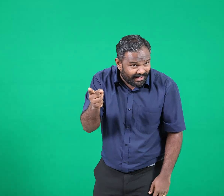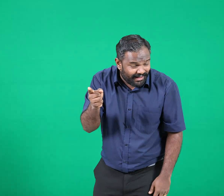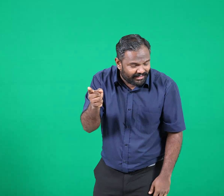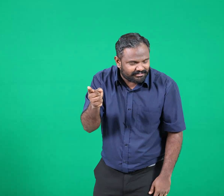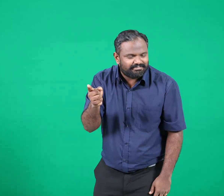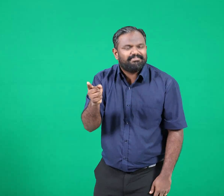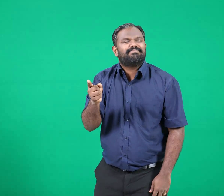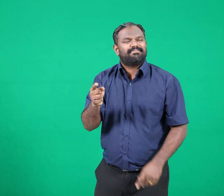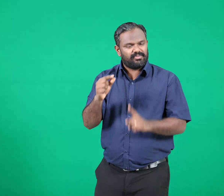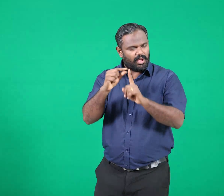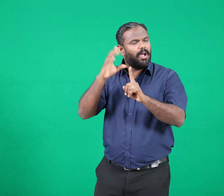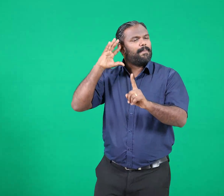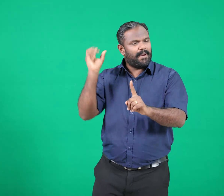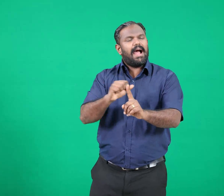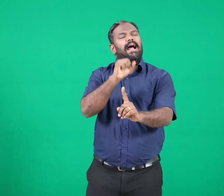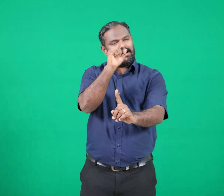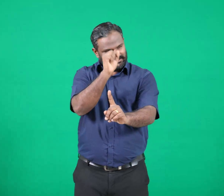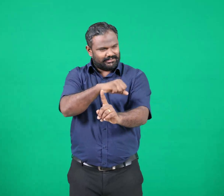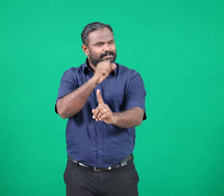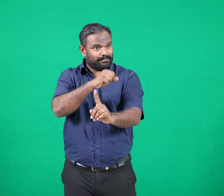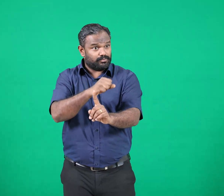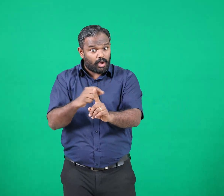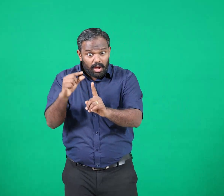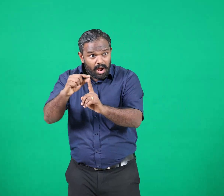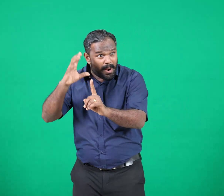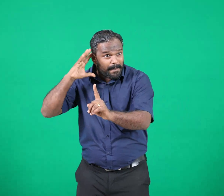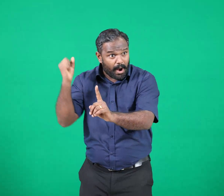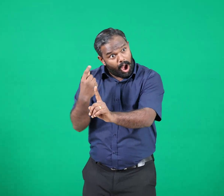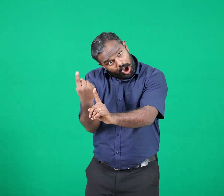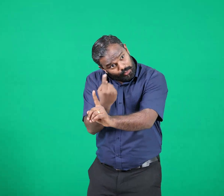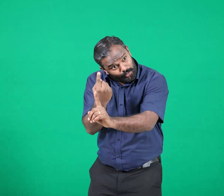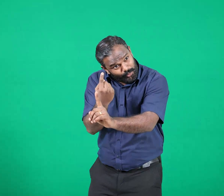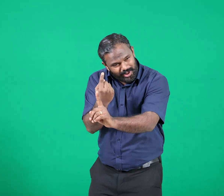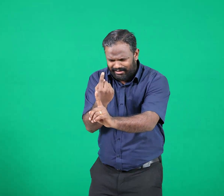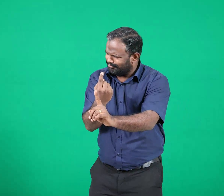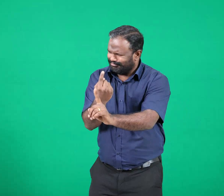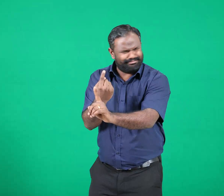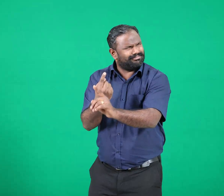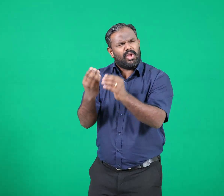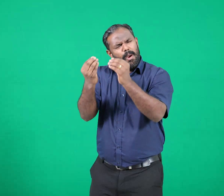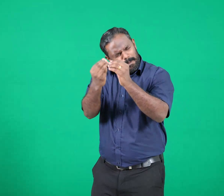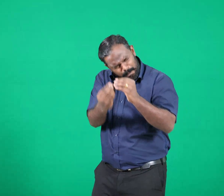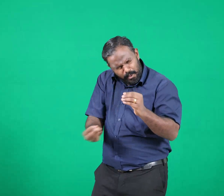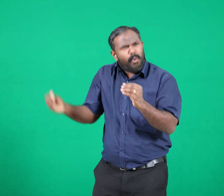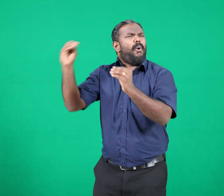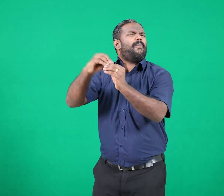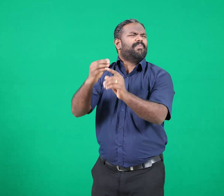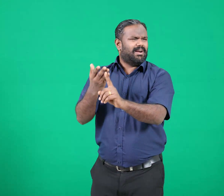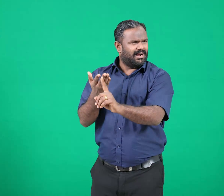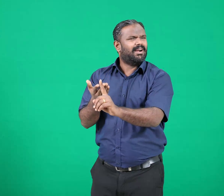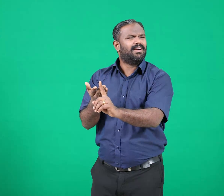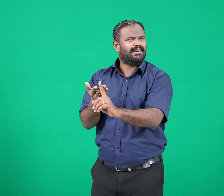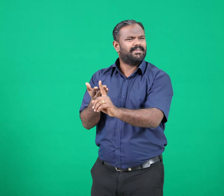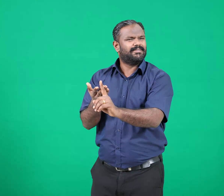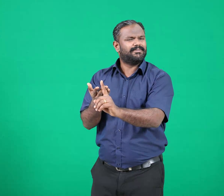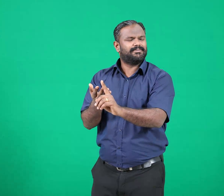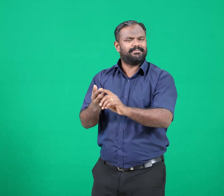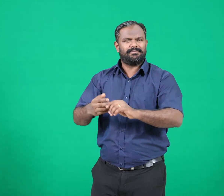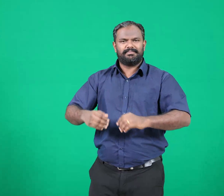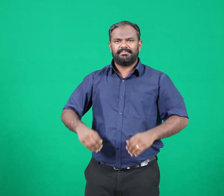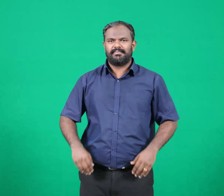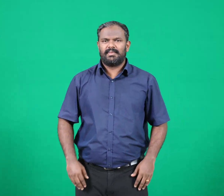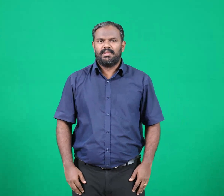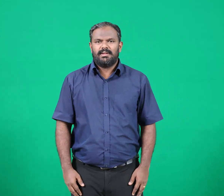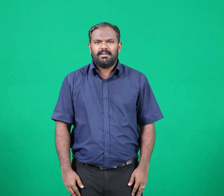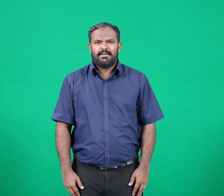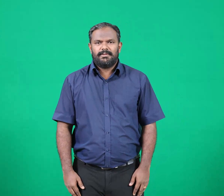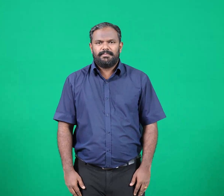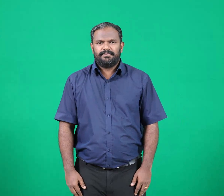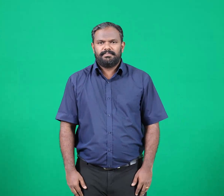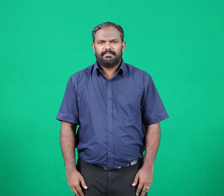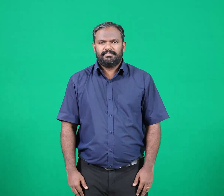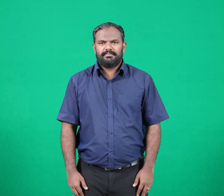Yes, I tell you, and more than a prophet.